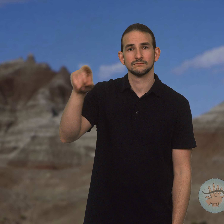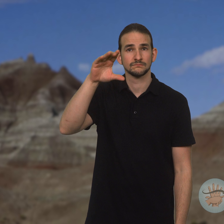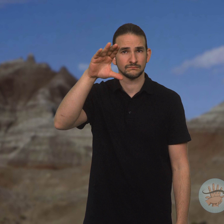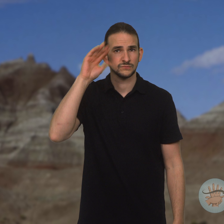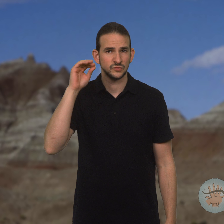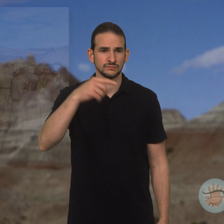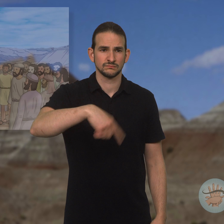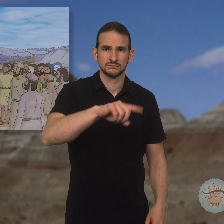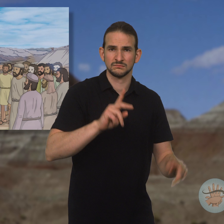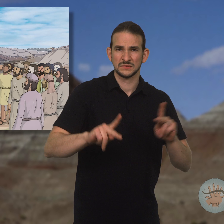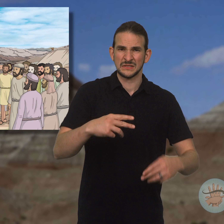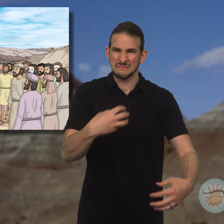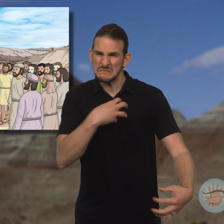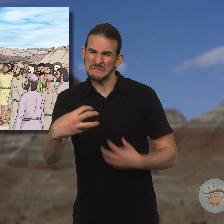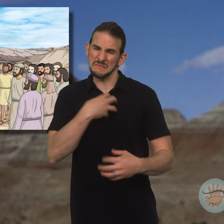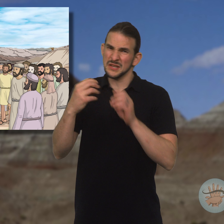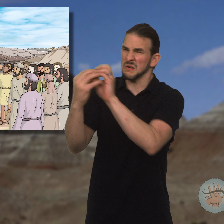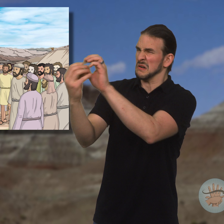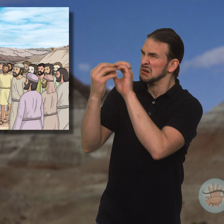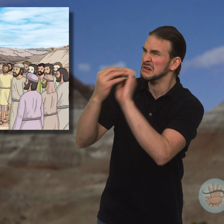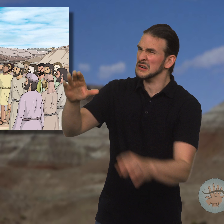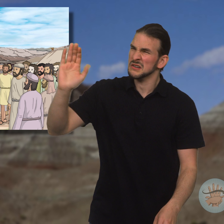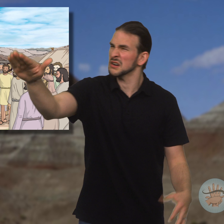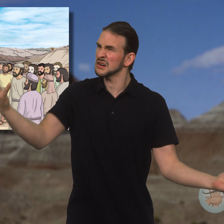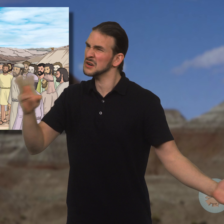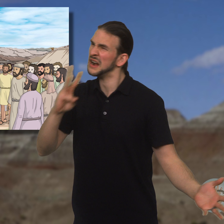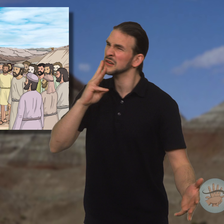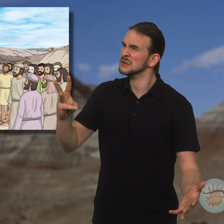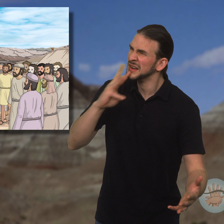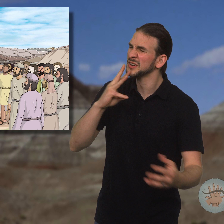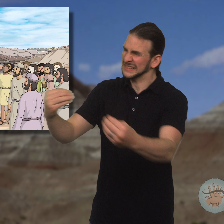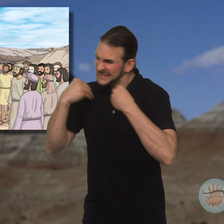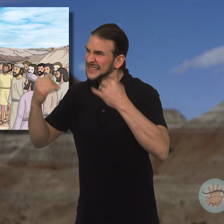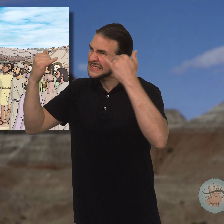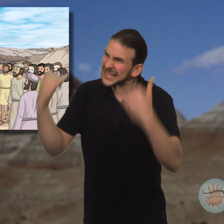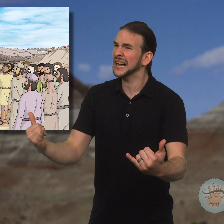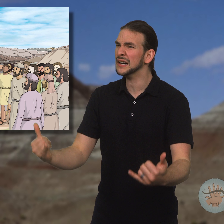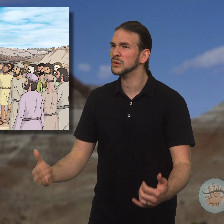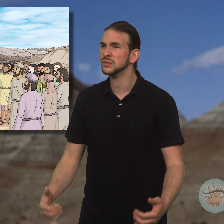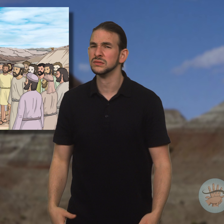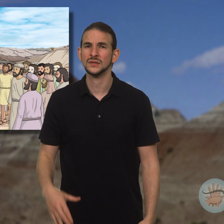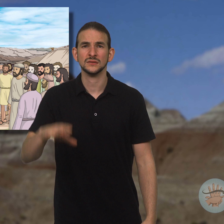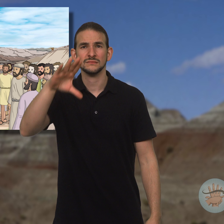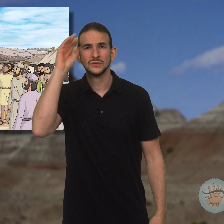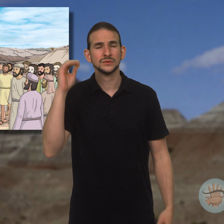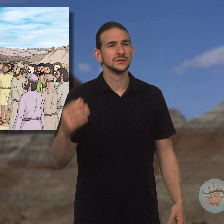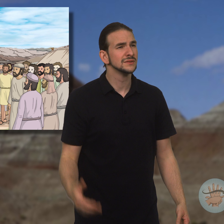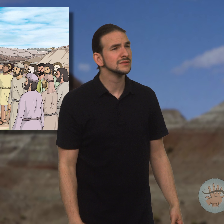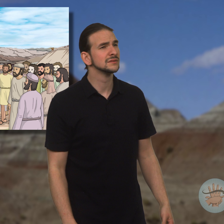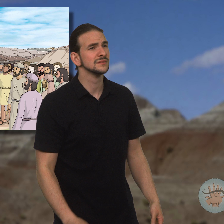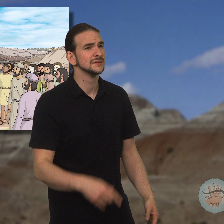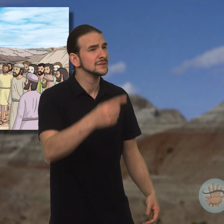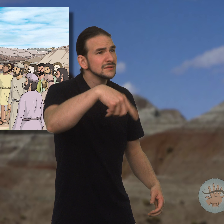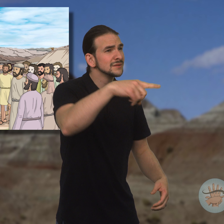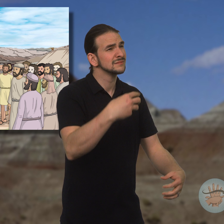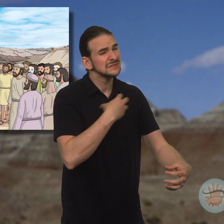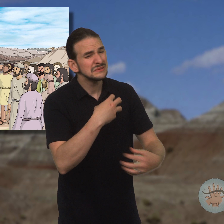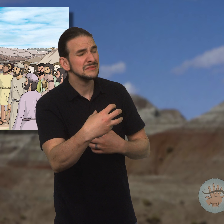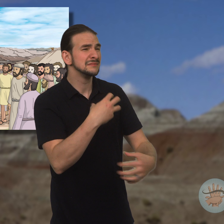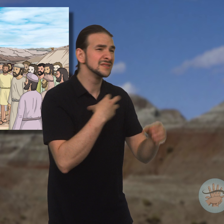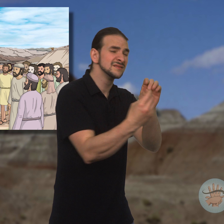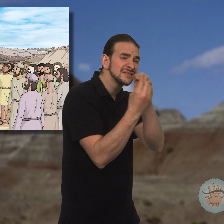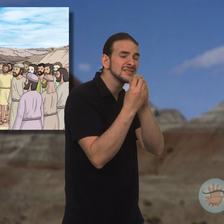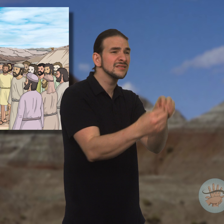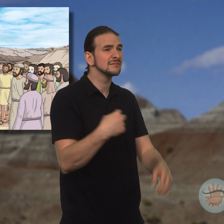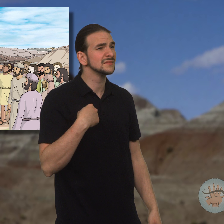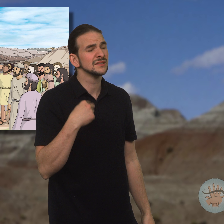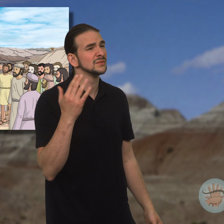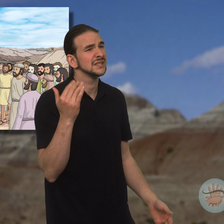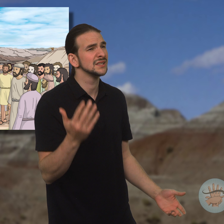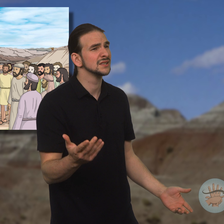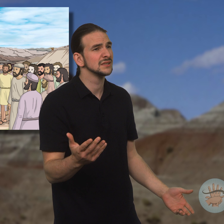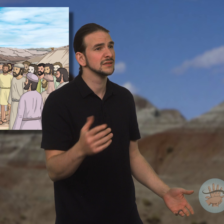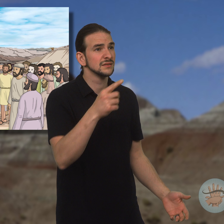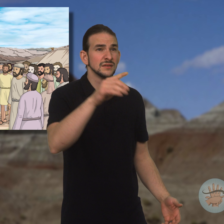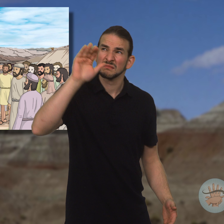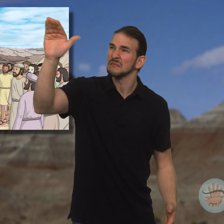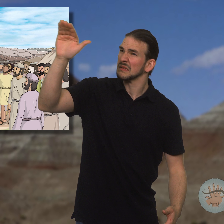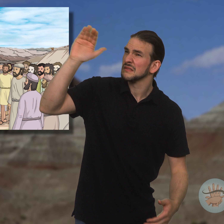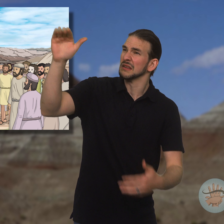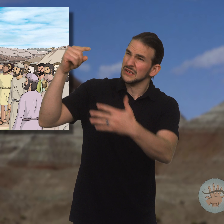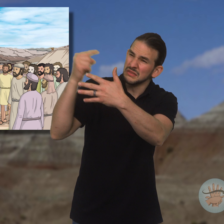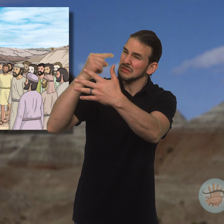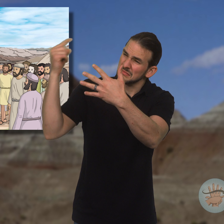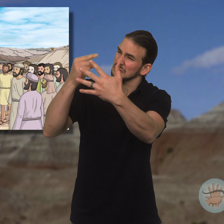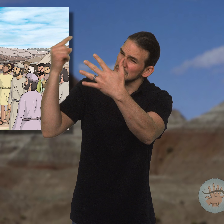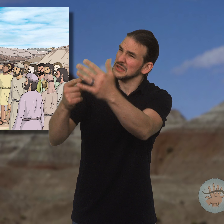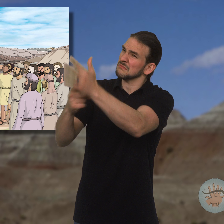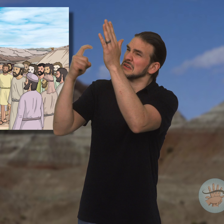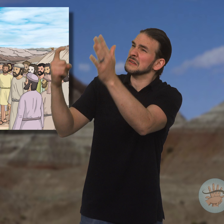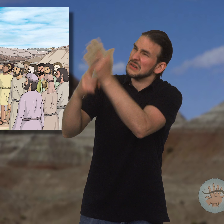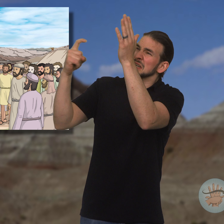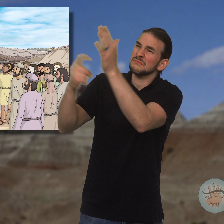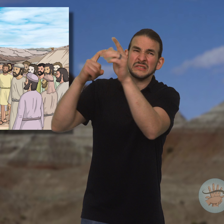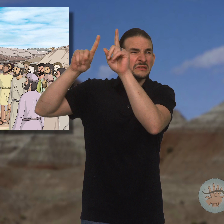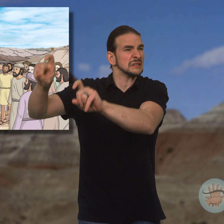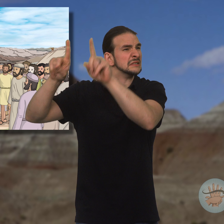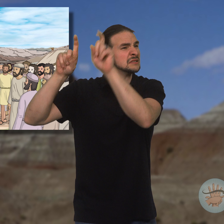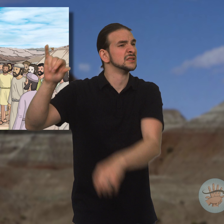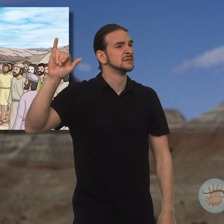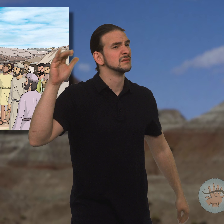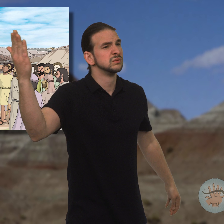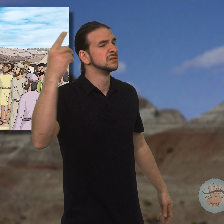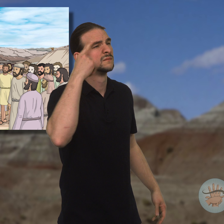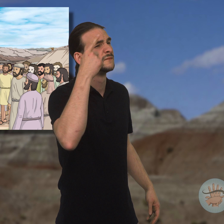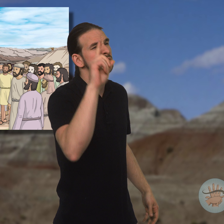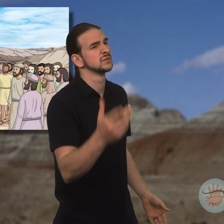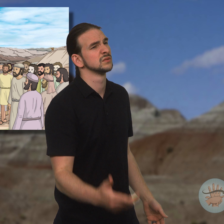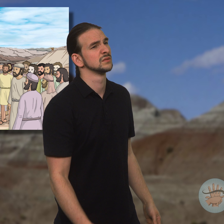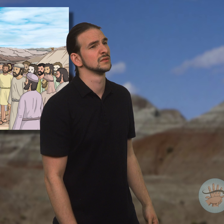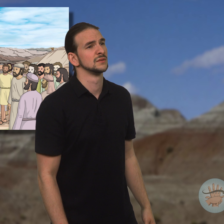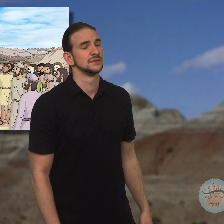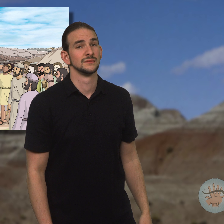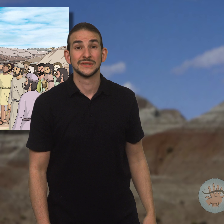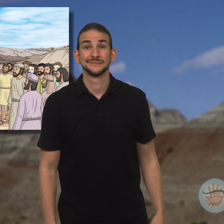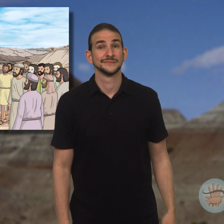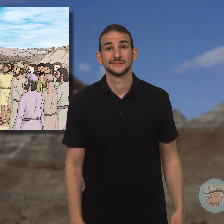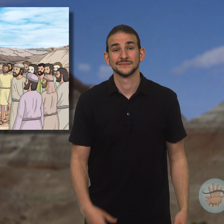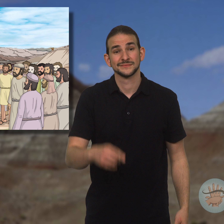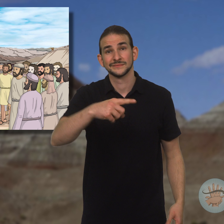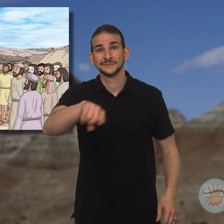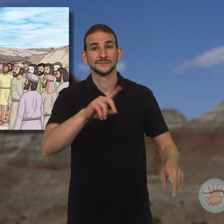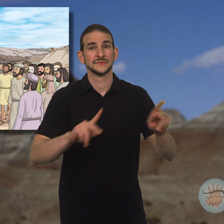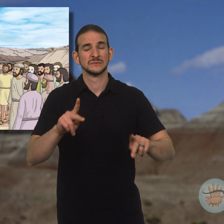So the people contended with Moses, “Give us water to drink.” “Why do you contend with me?” Moses replied.